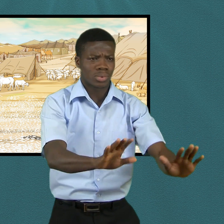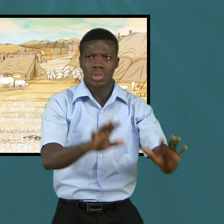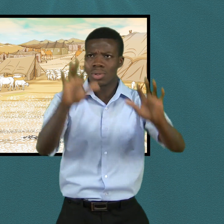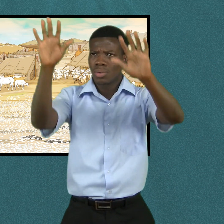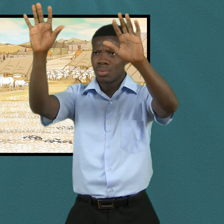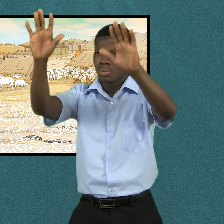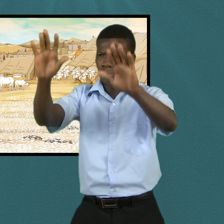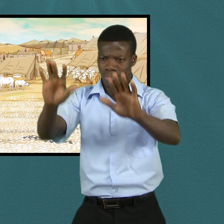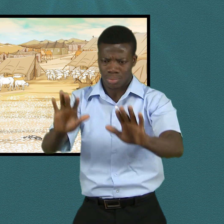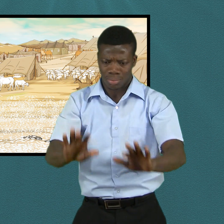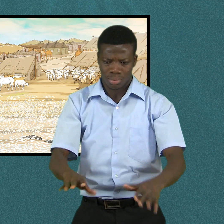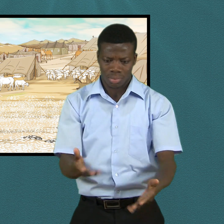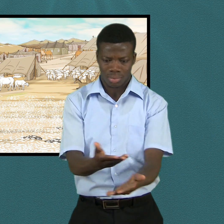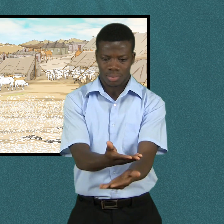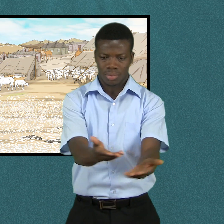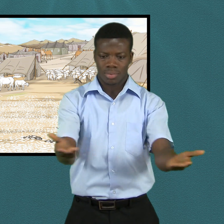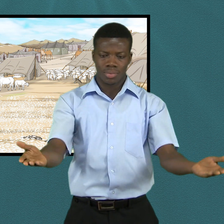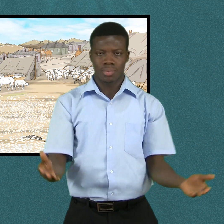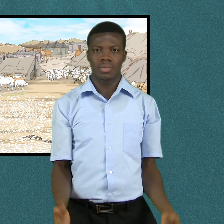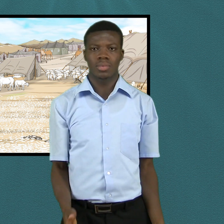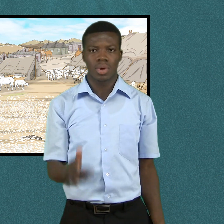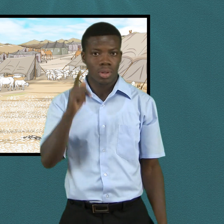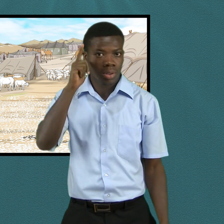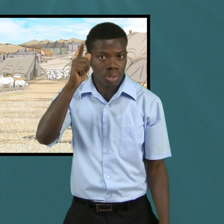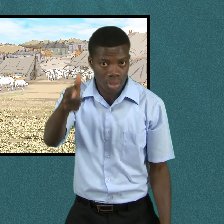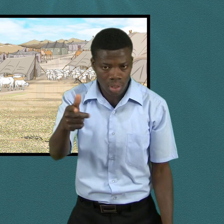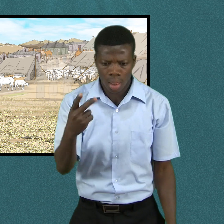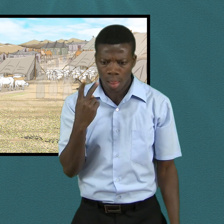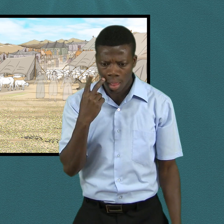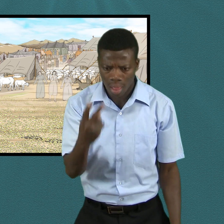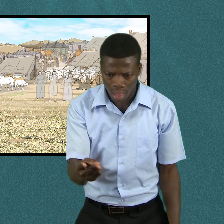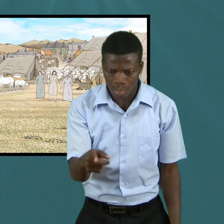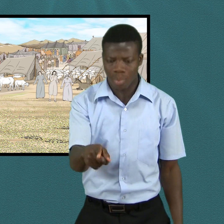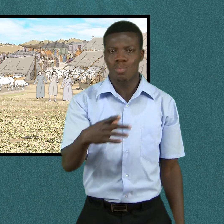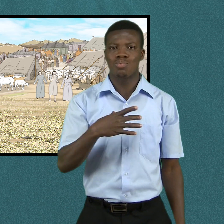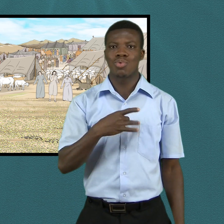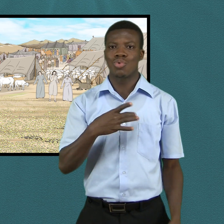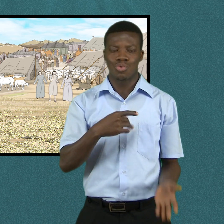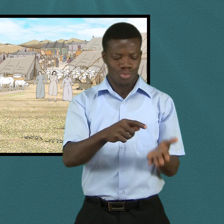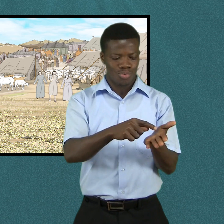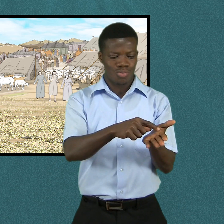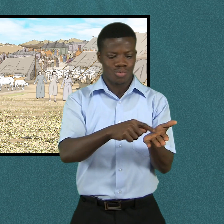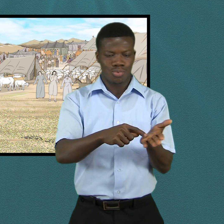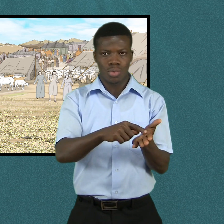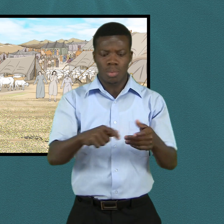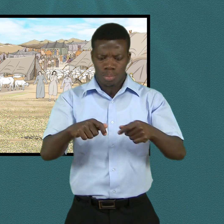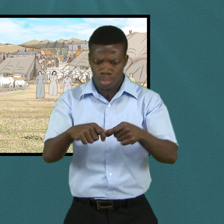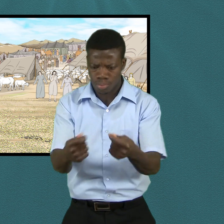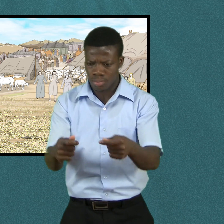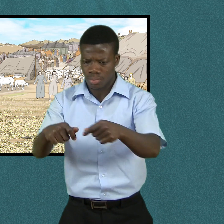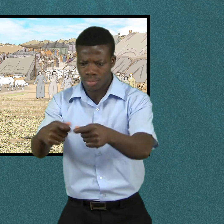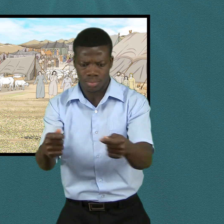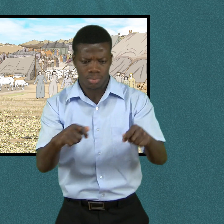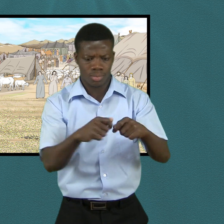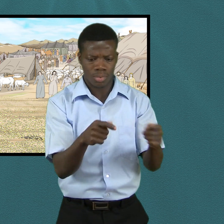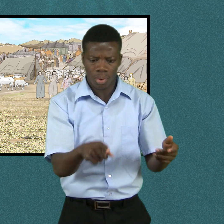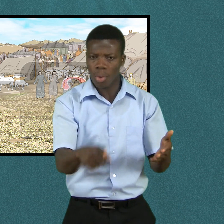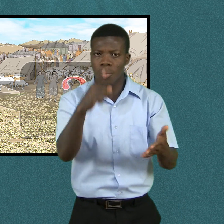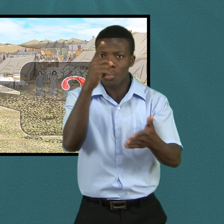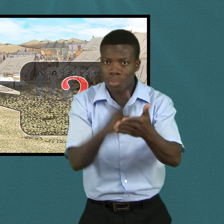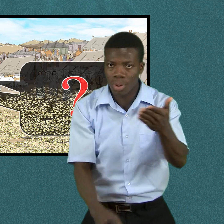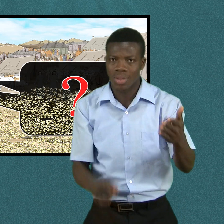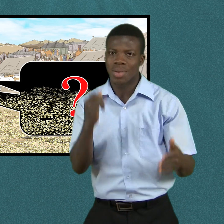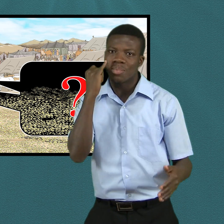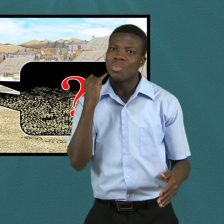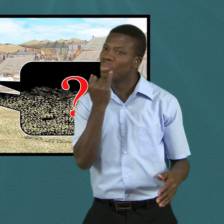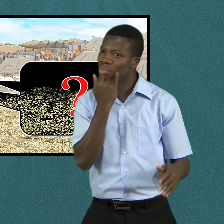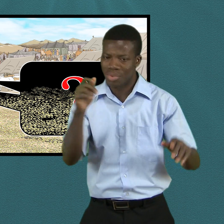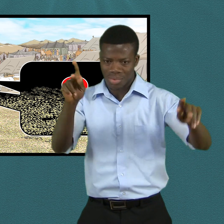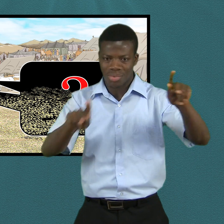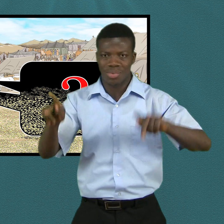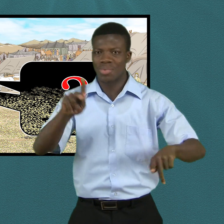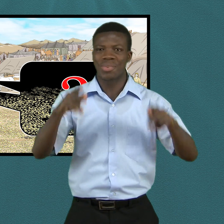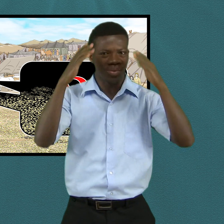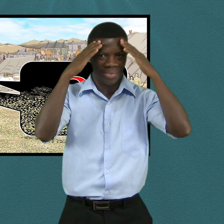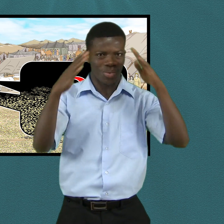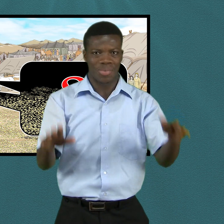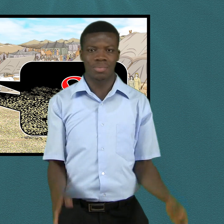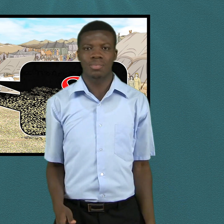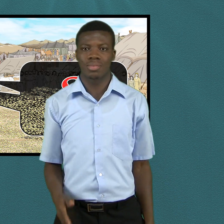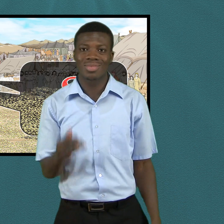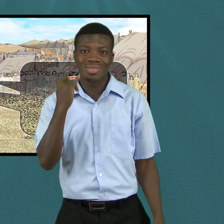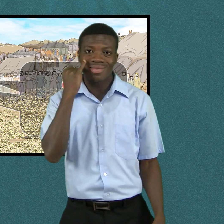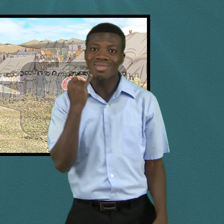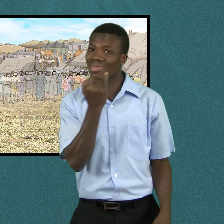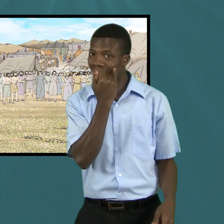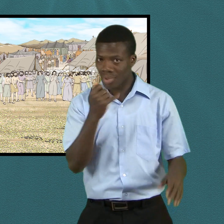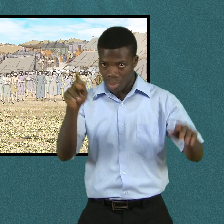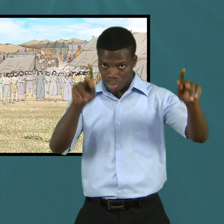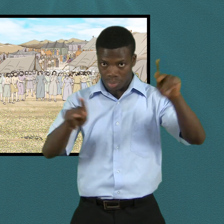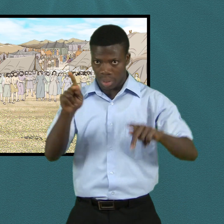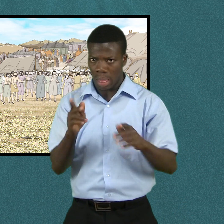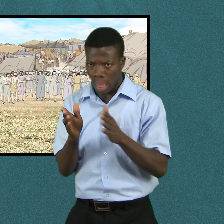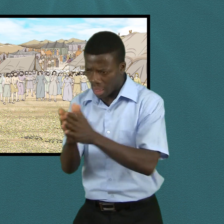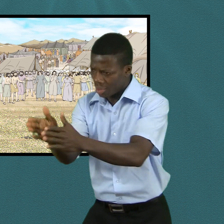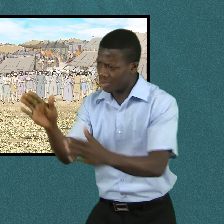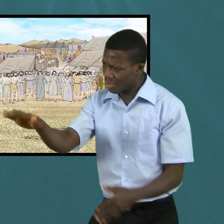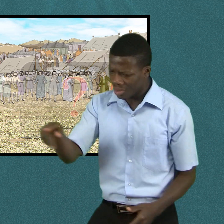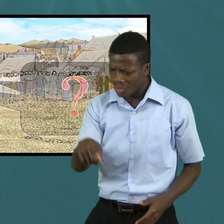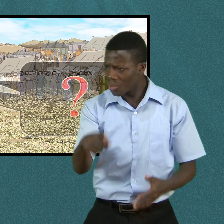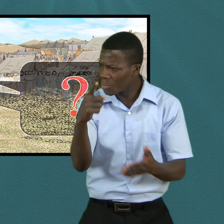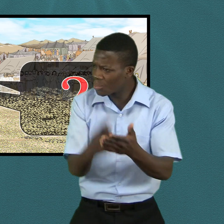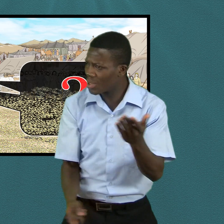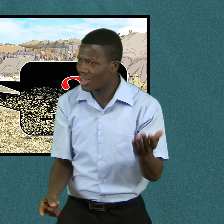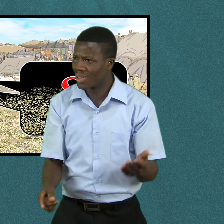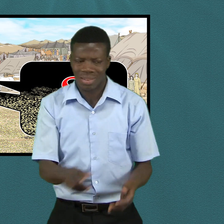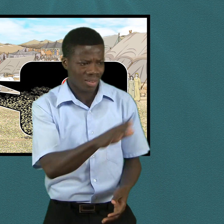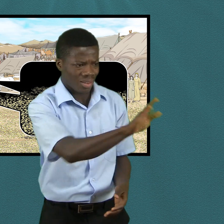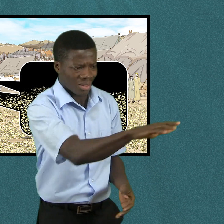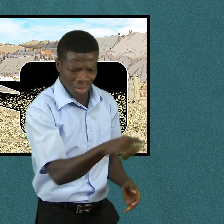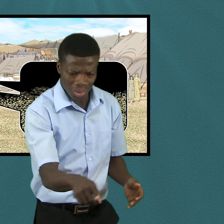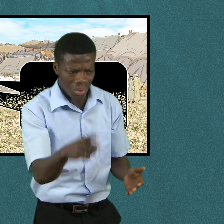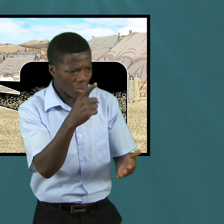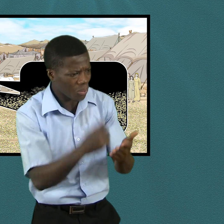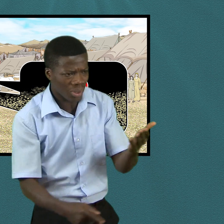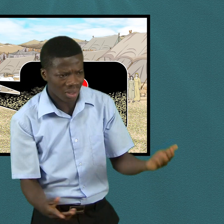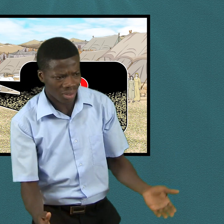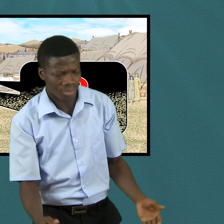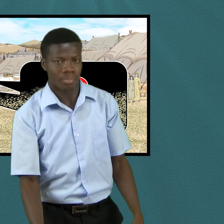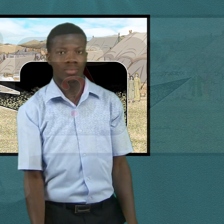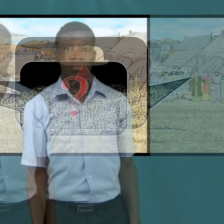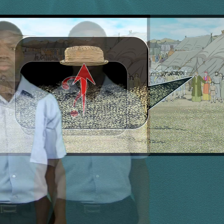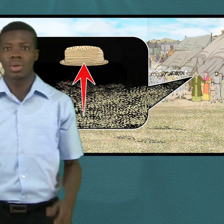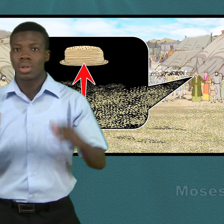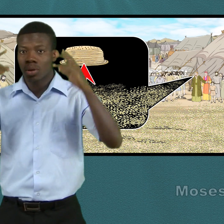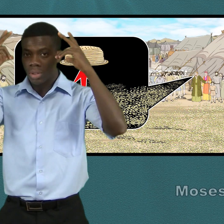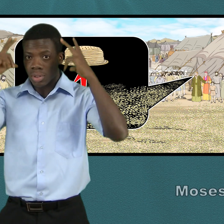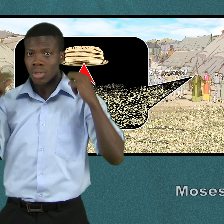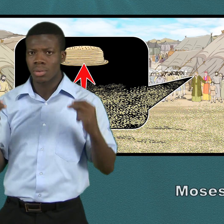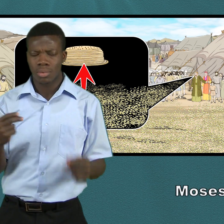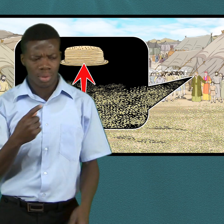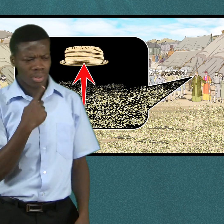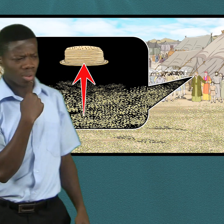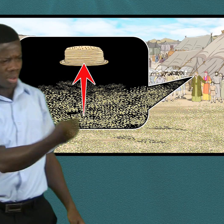When the layer of dew had evaporated, there were thin flakes on the desert floor, as fine as frost on the ground. When the Israelites saw it, they asked one another, “What is it?” For they did not know what it was.